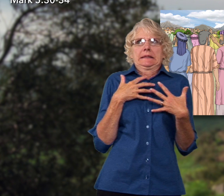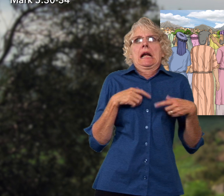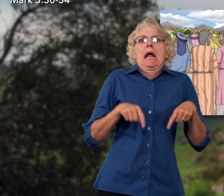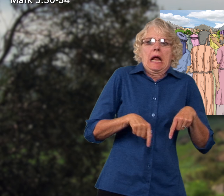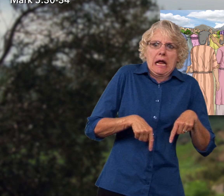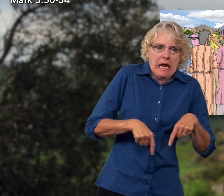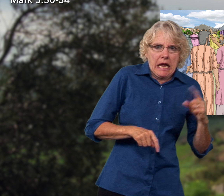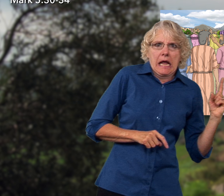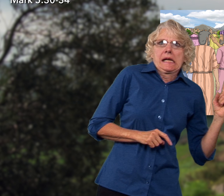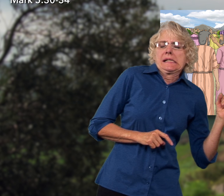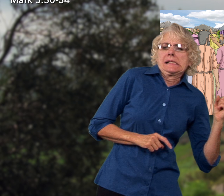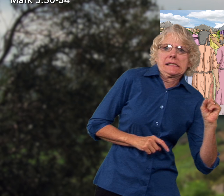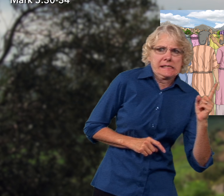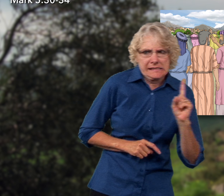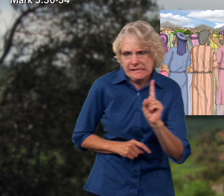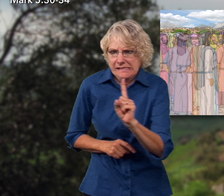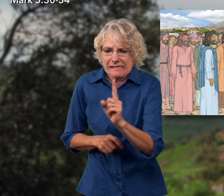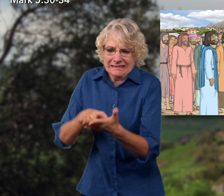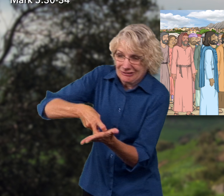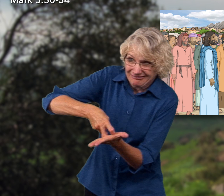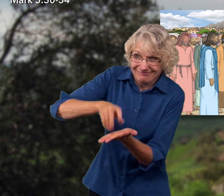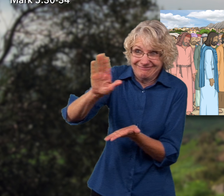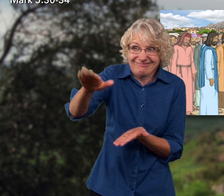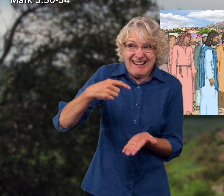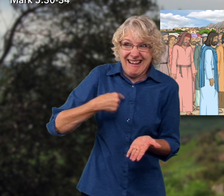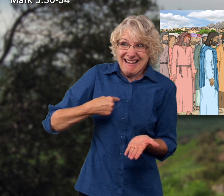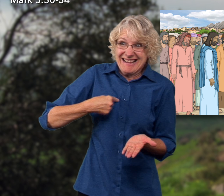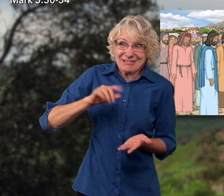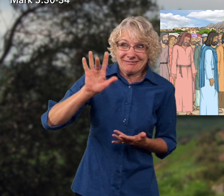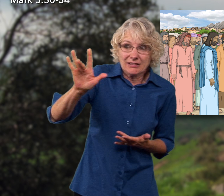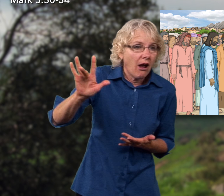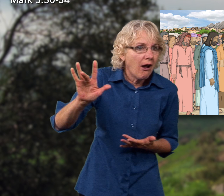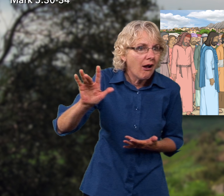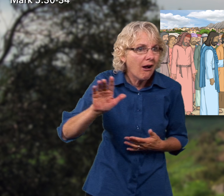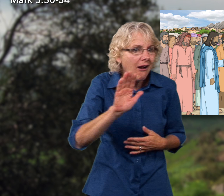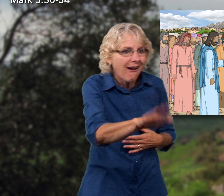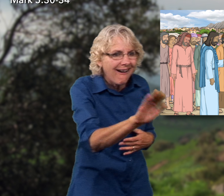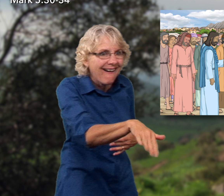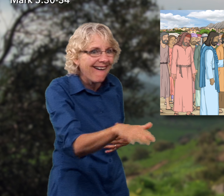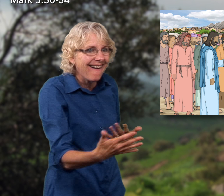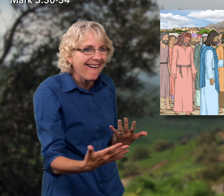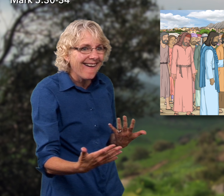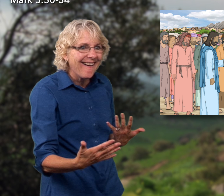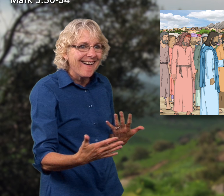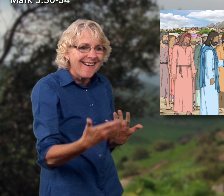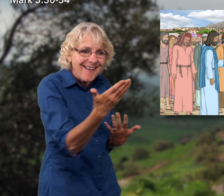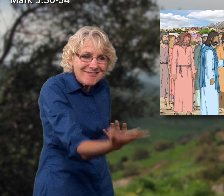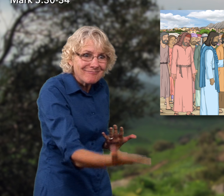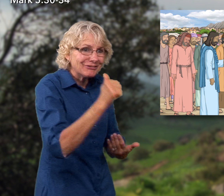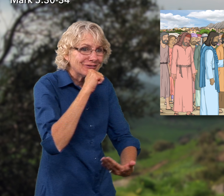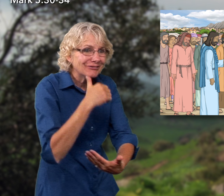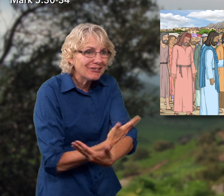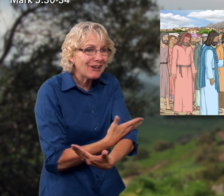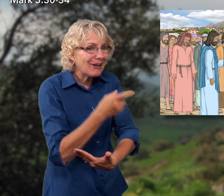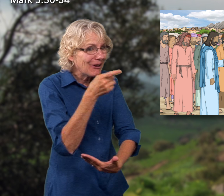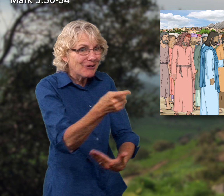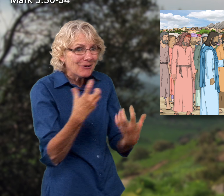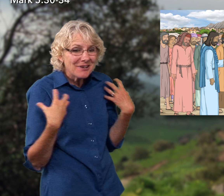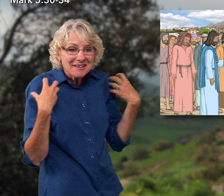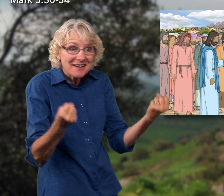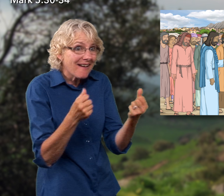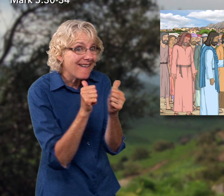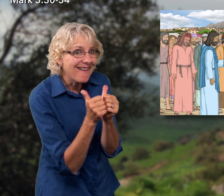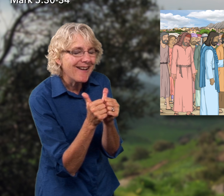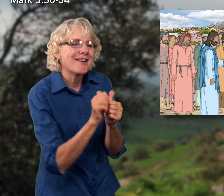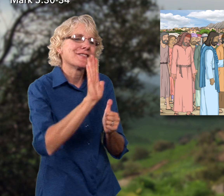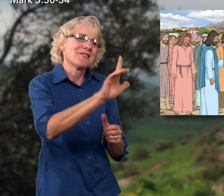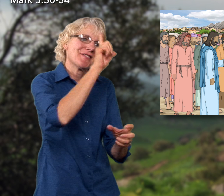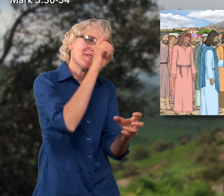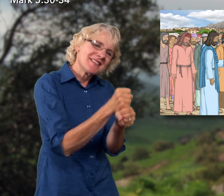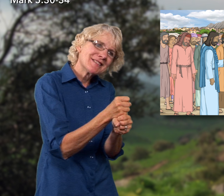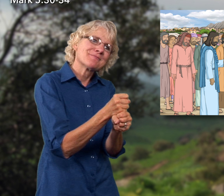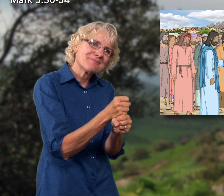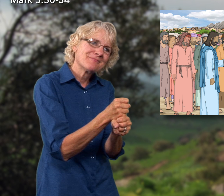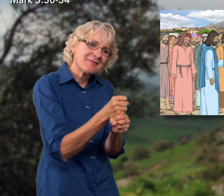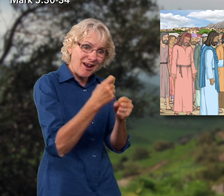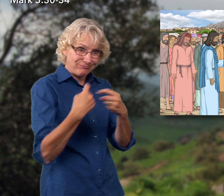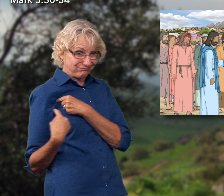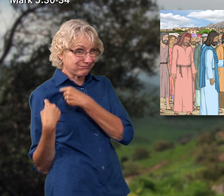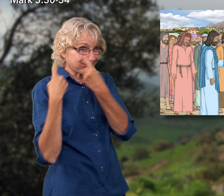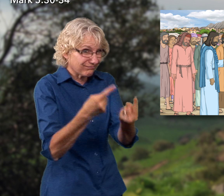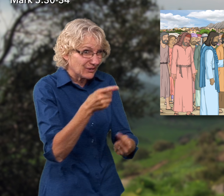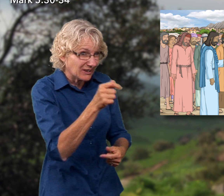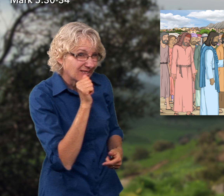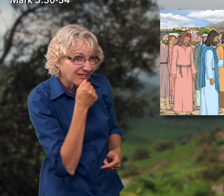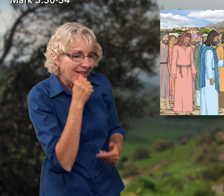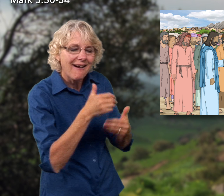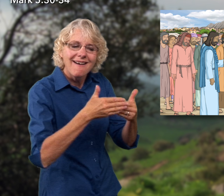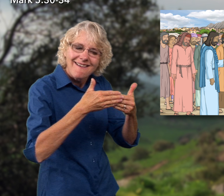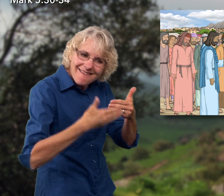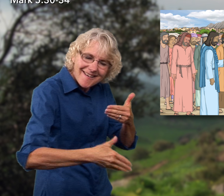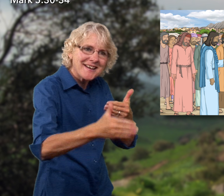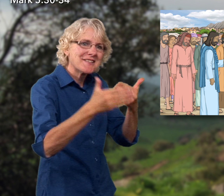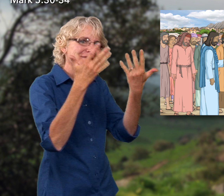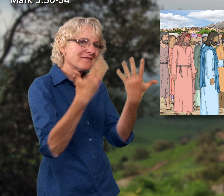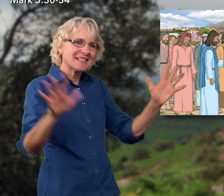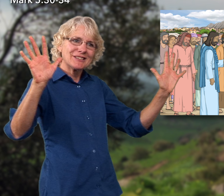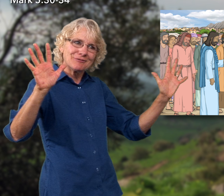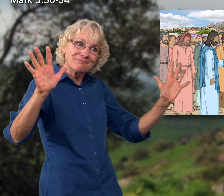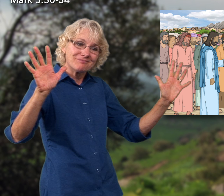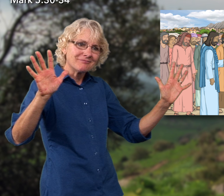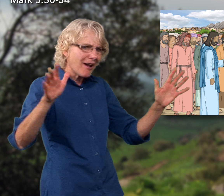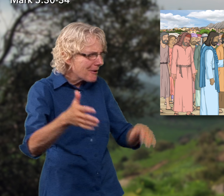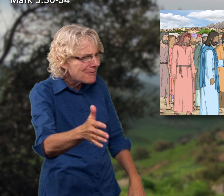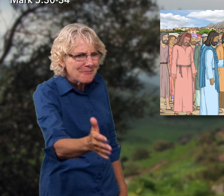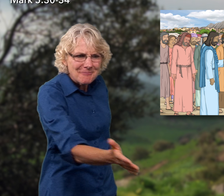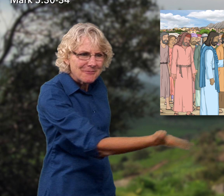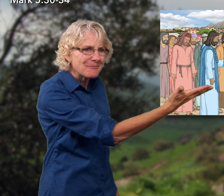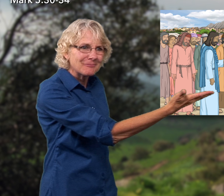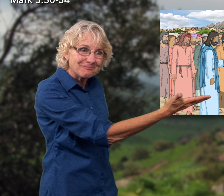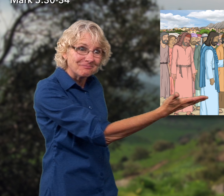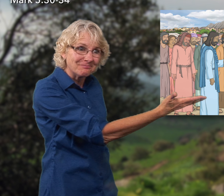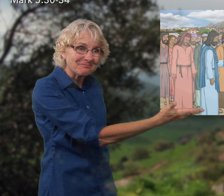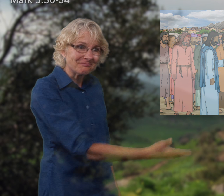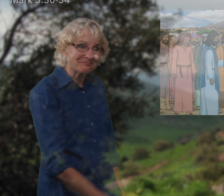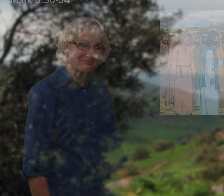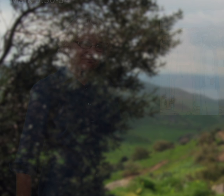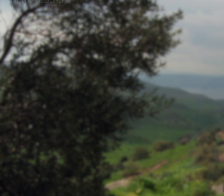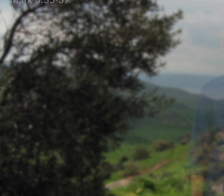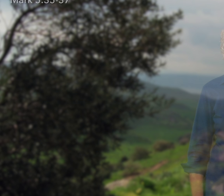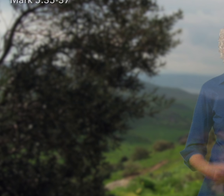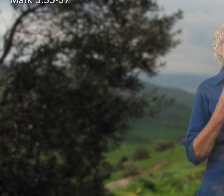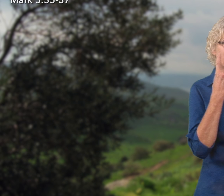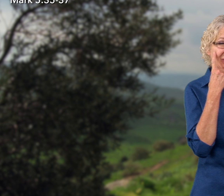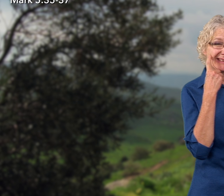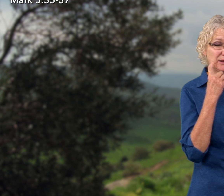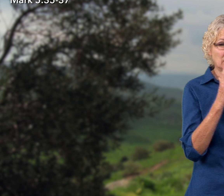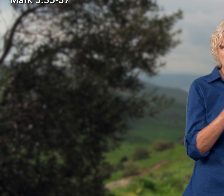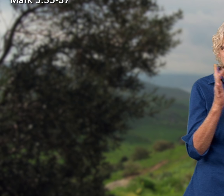Then the woman, knowing what had happened to her, came and fell down before Him trembling in fear, and she told Him the whole truth. “Daughter,” said Jesus, “your faith has healed you. Go in peace and be free of your affliction.”